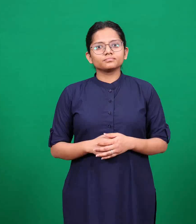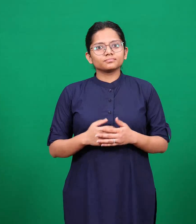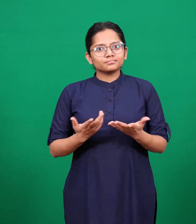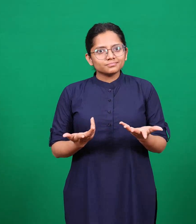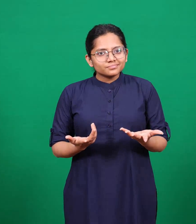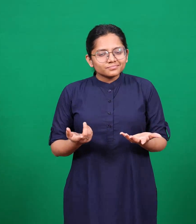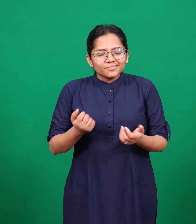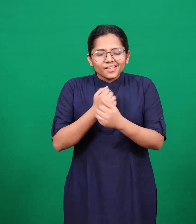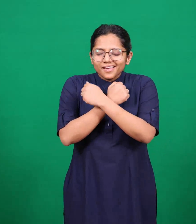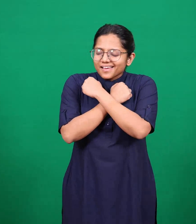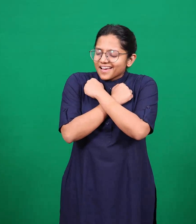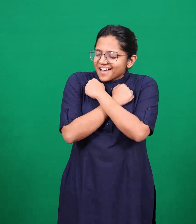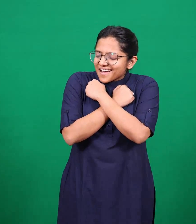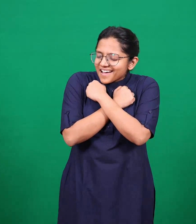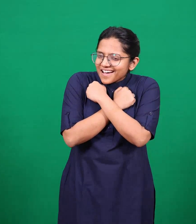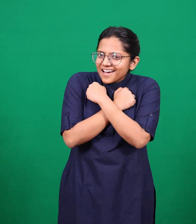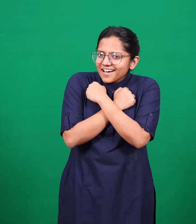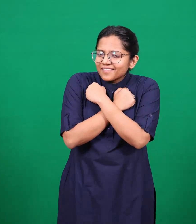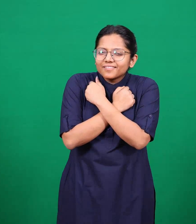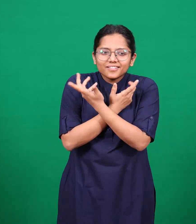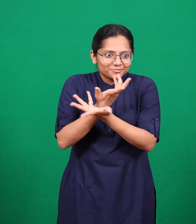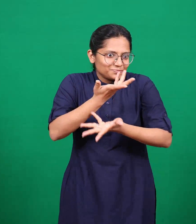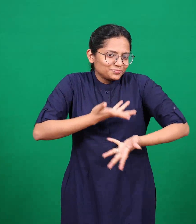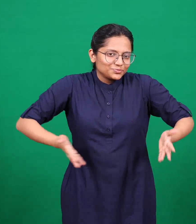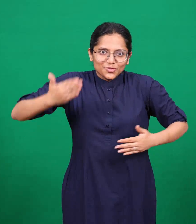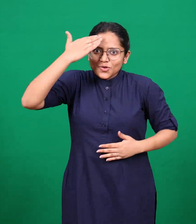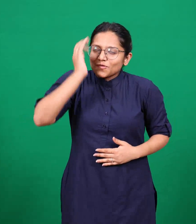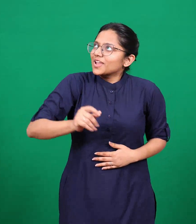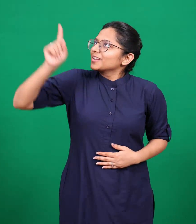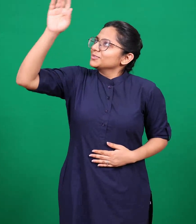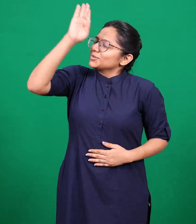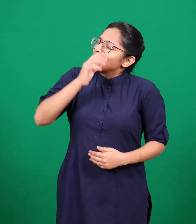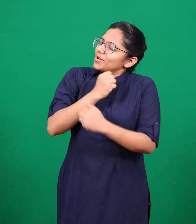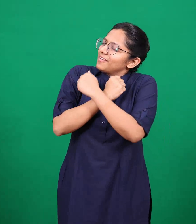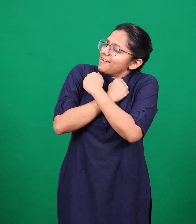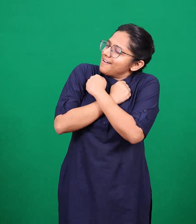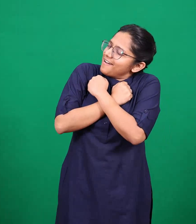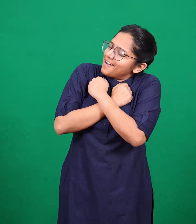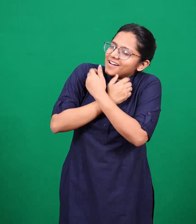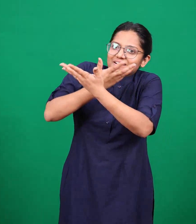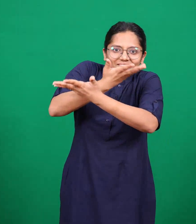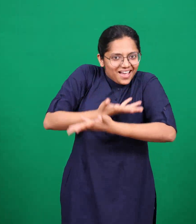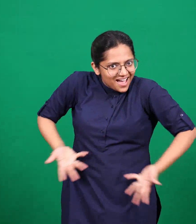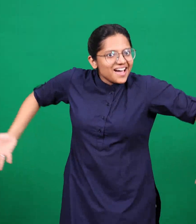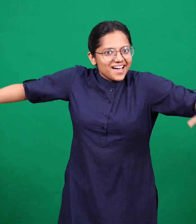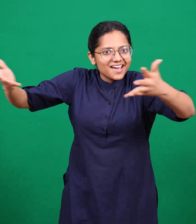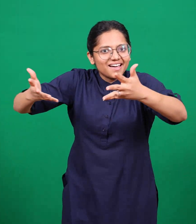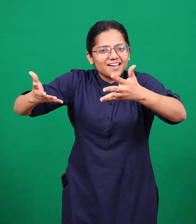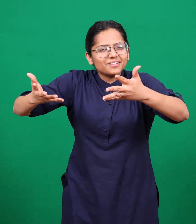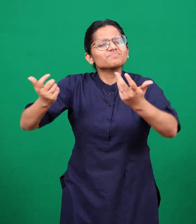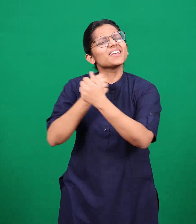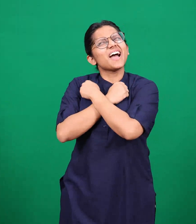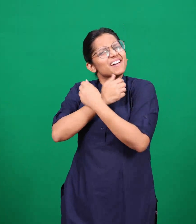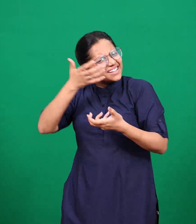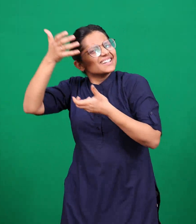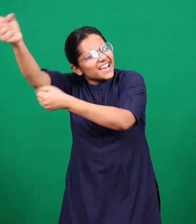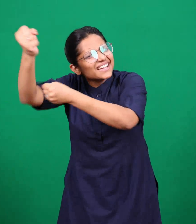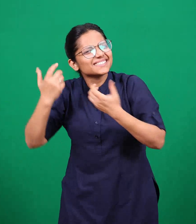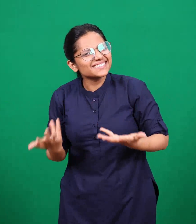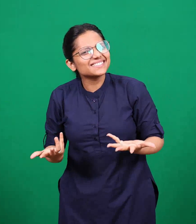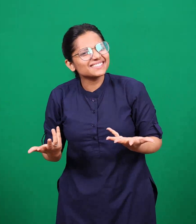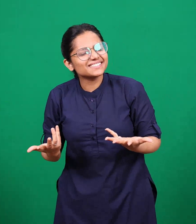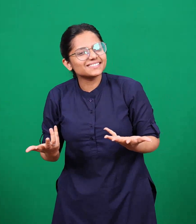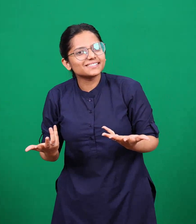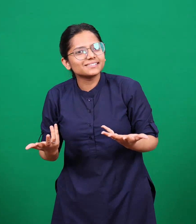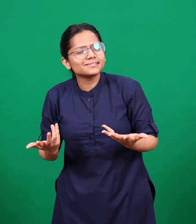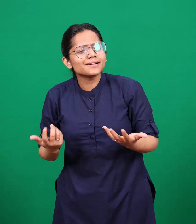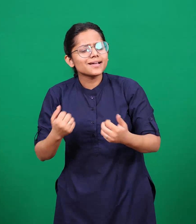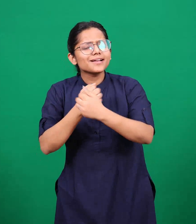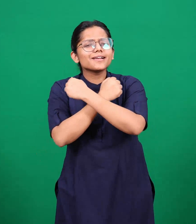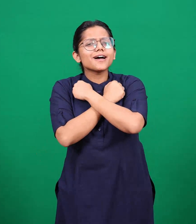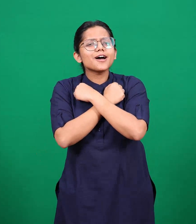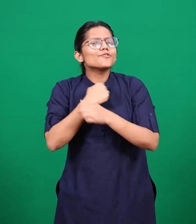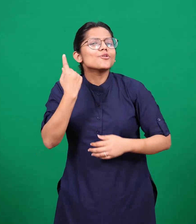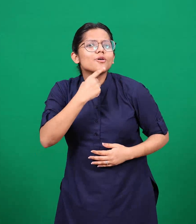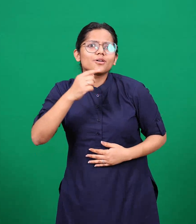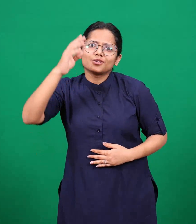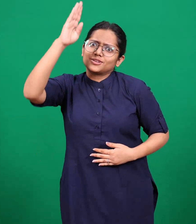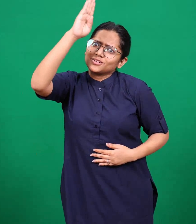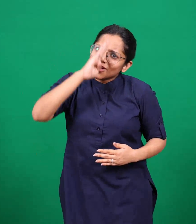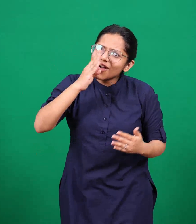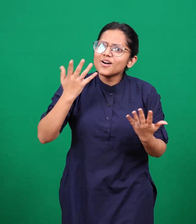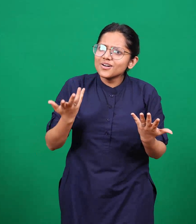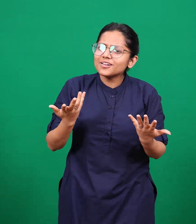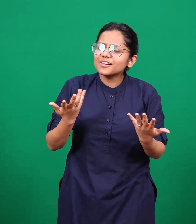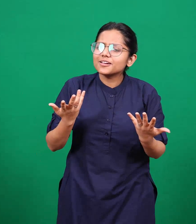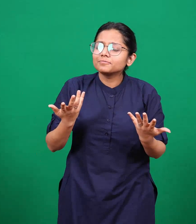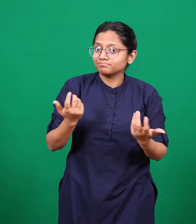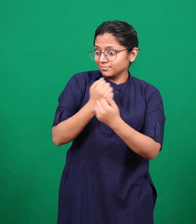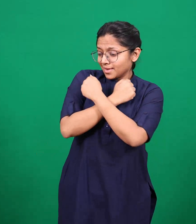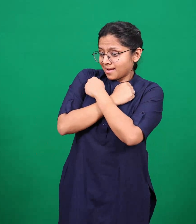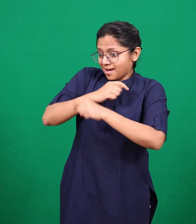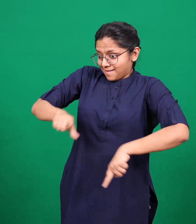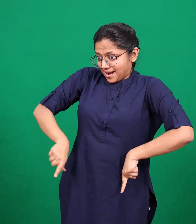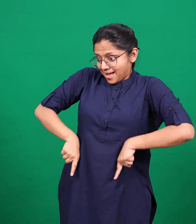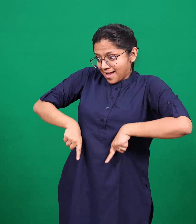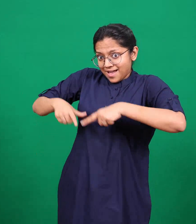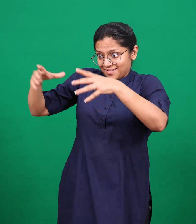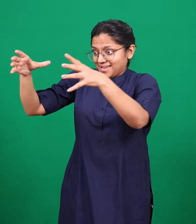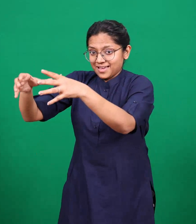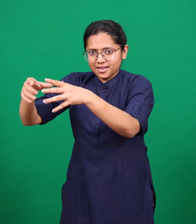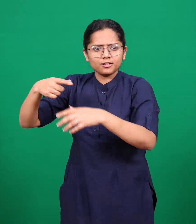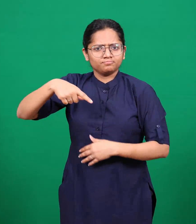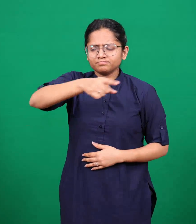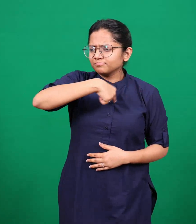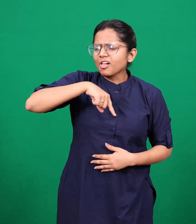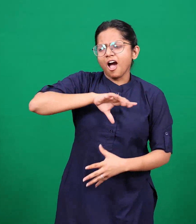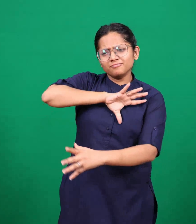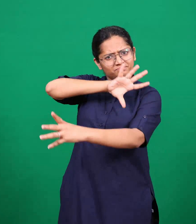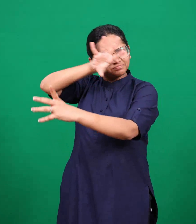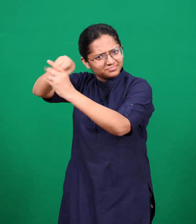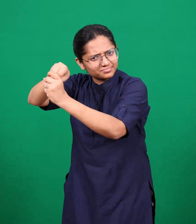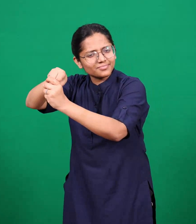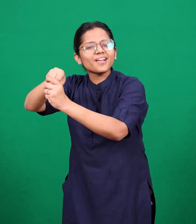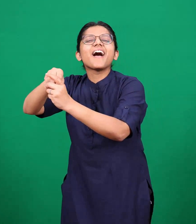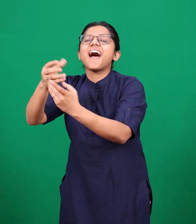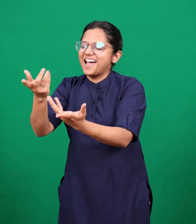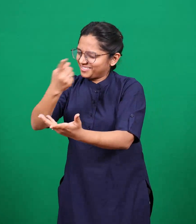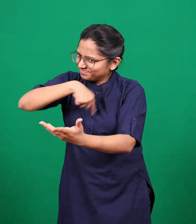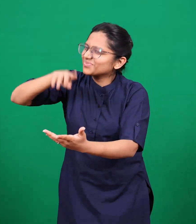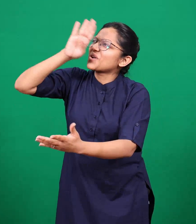And we have come to know and believe the love that God has for us. God is love;